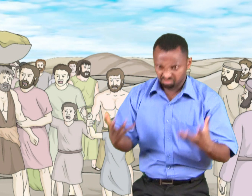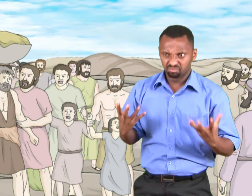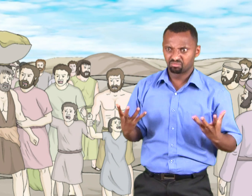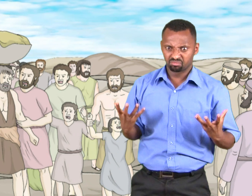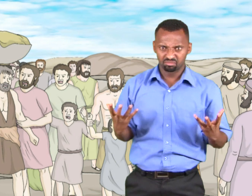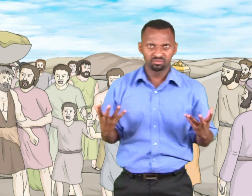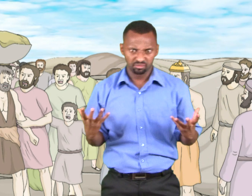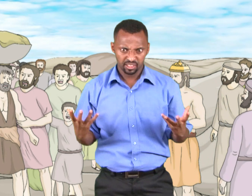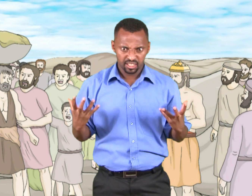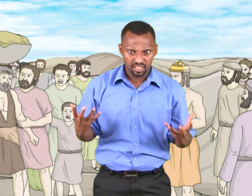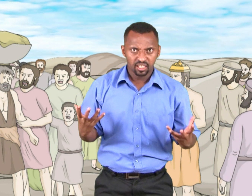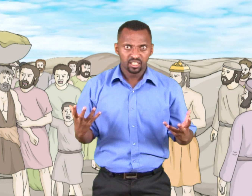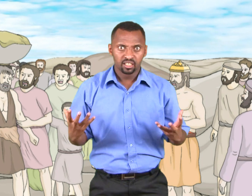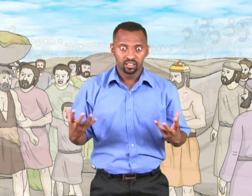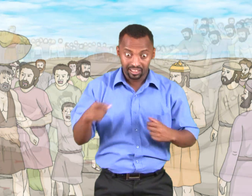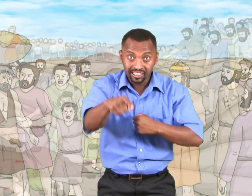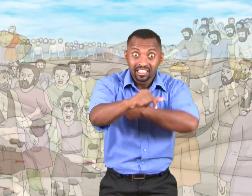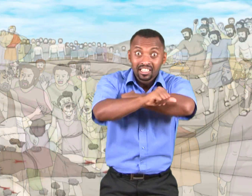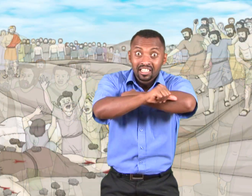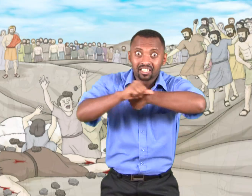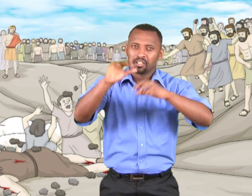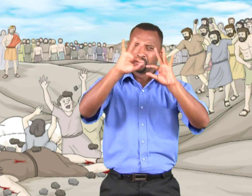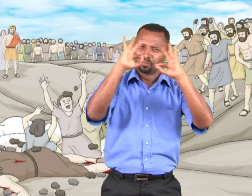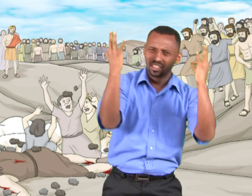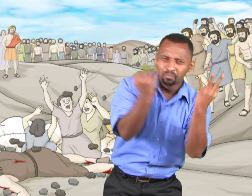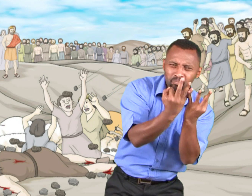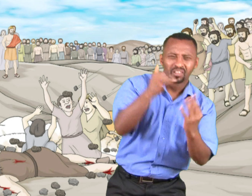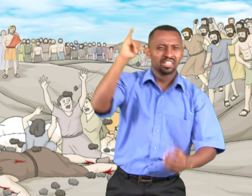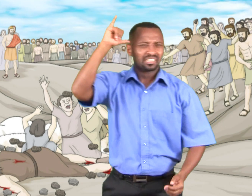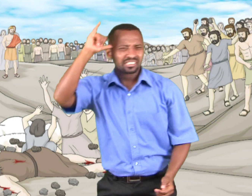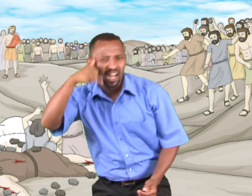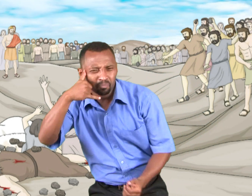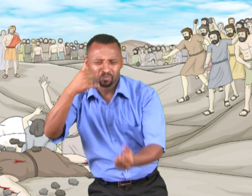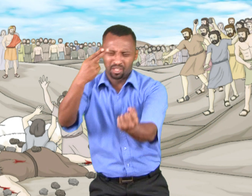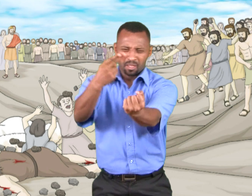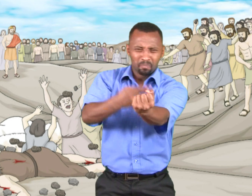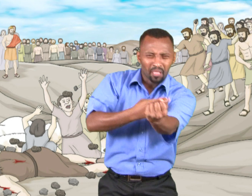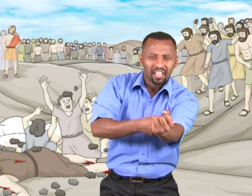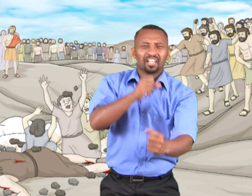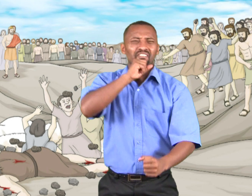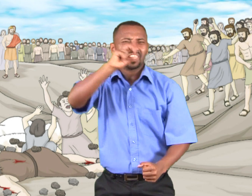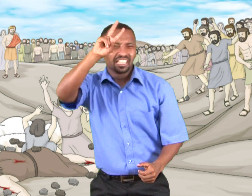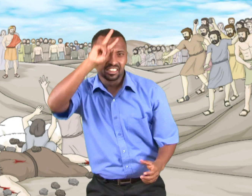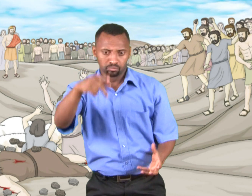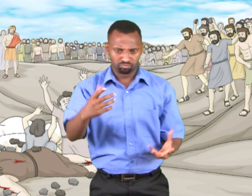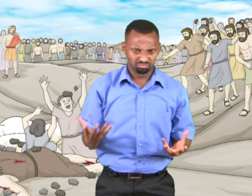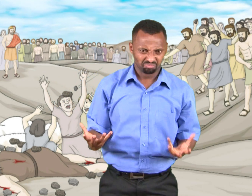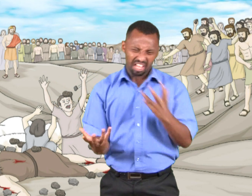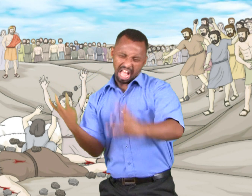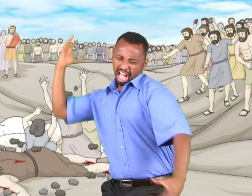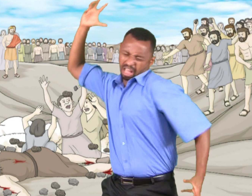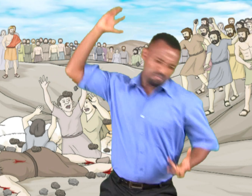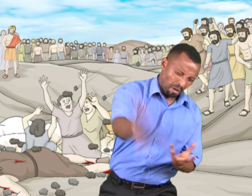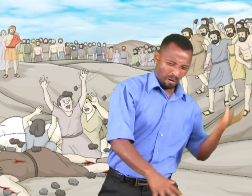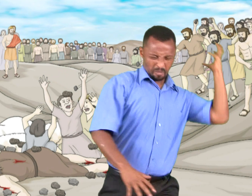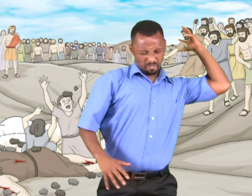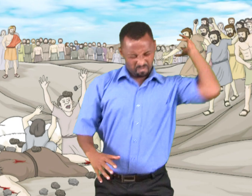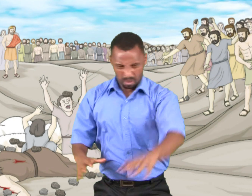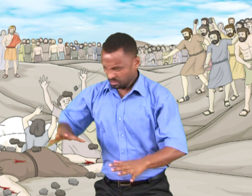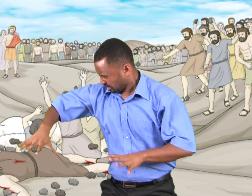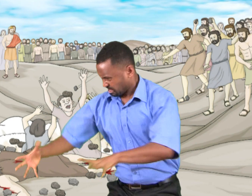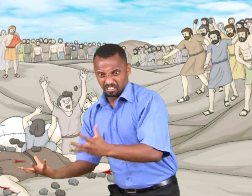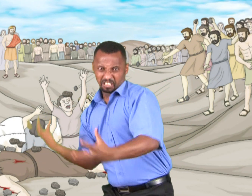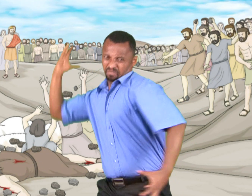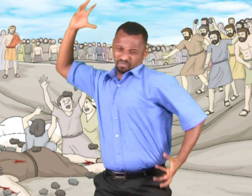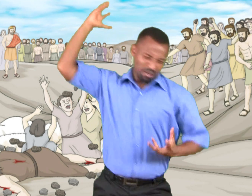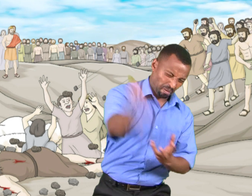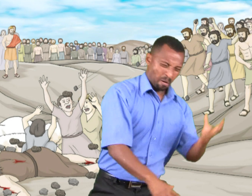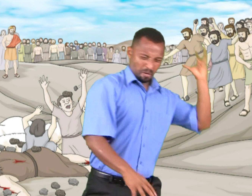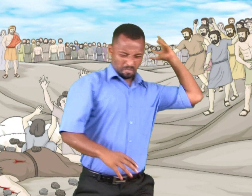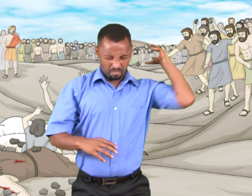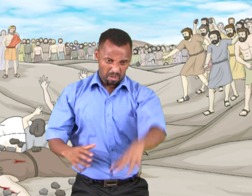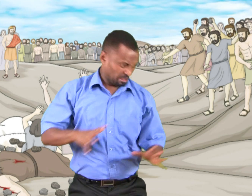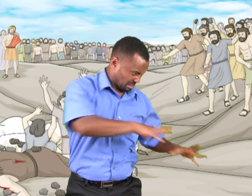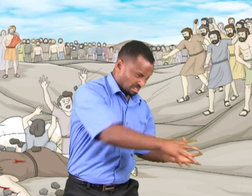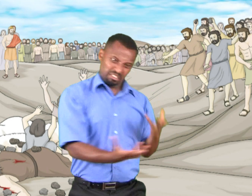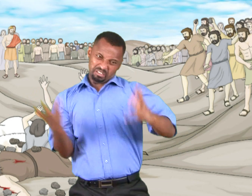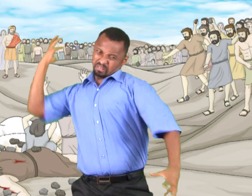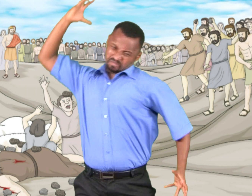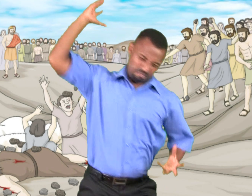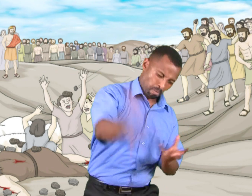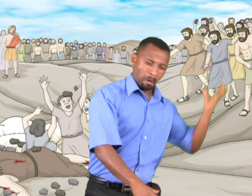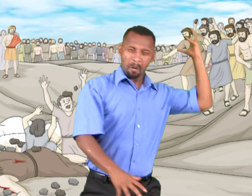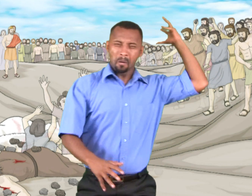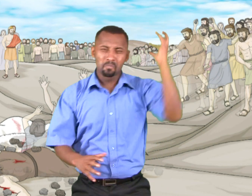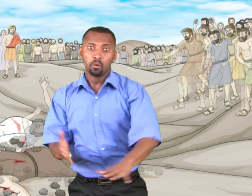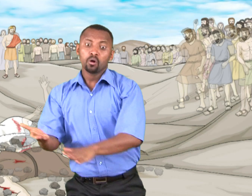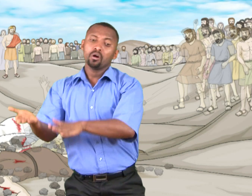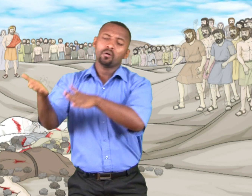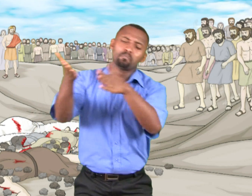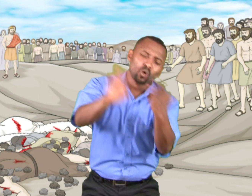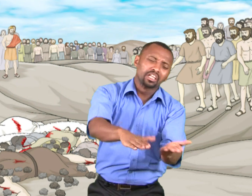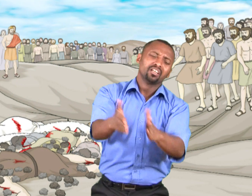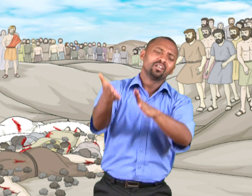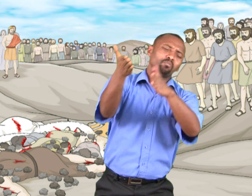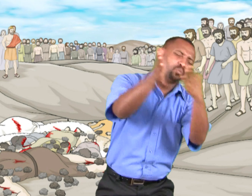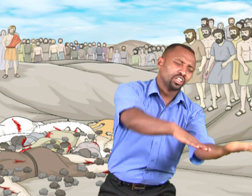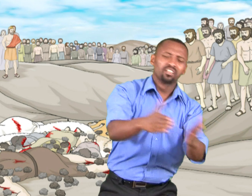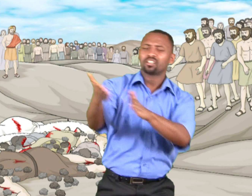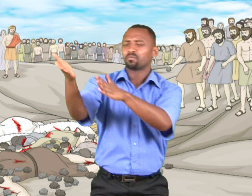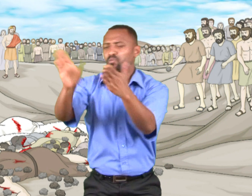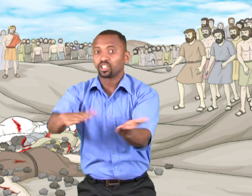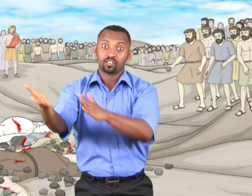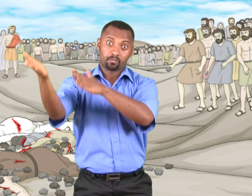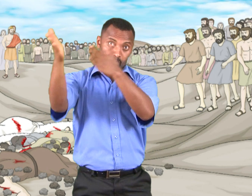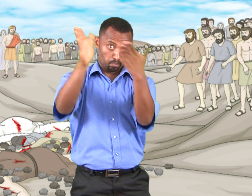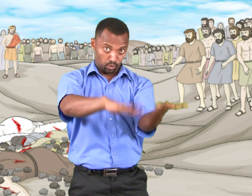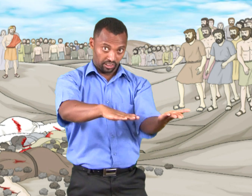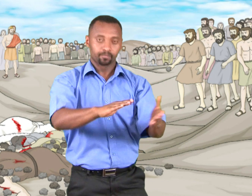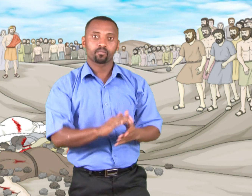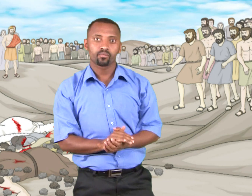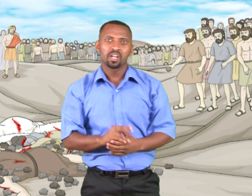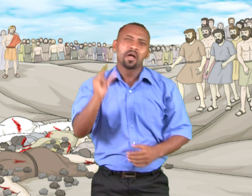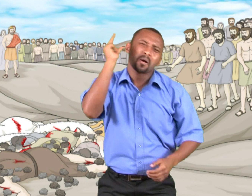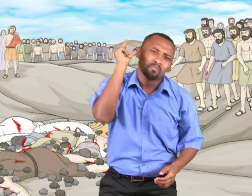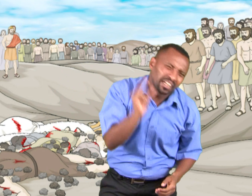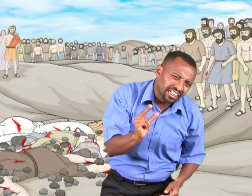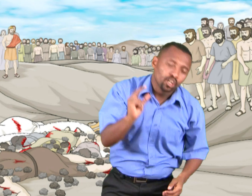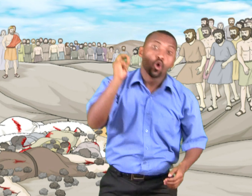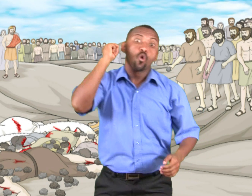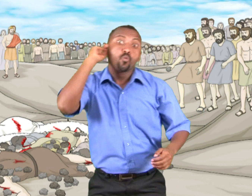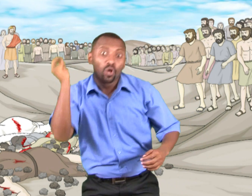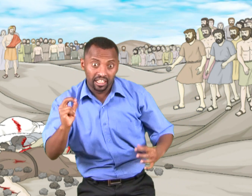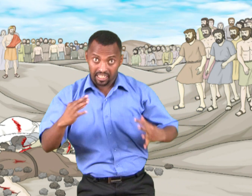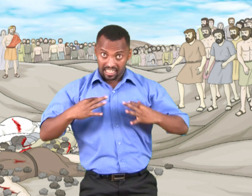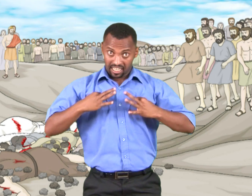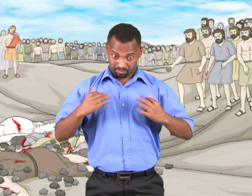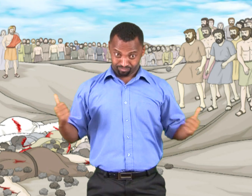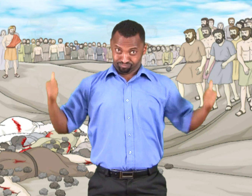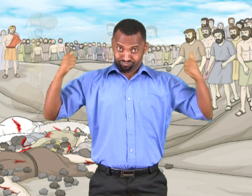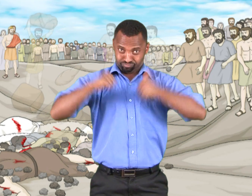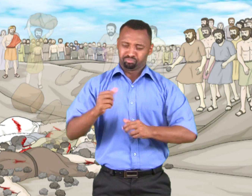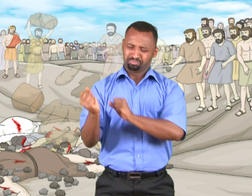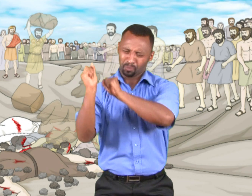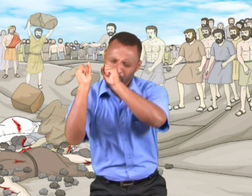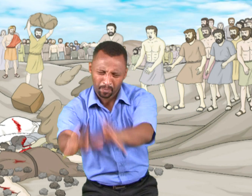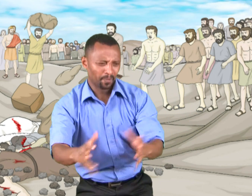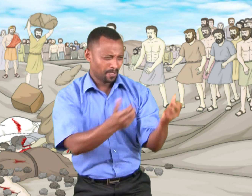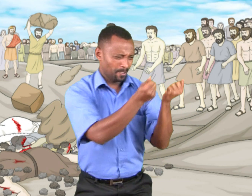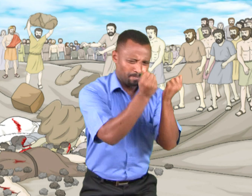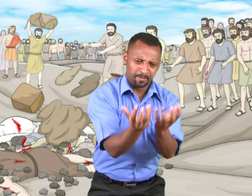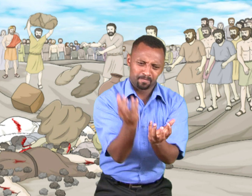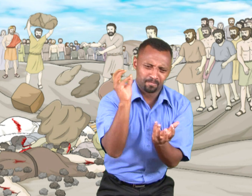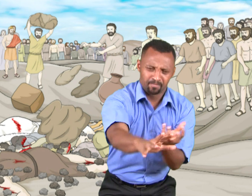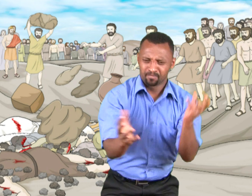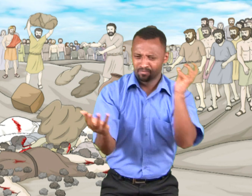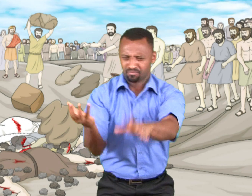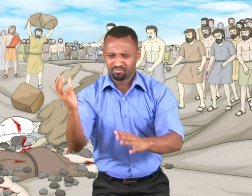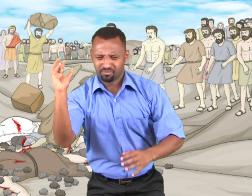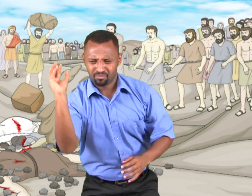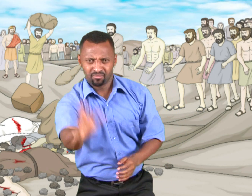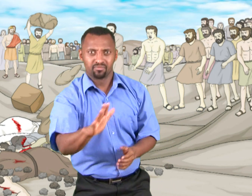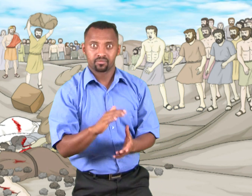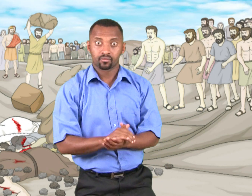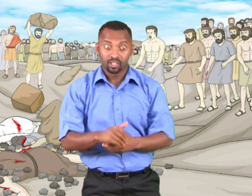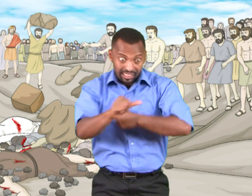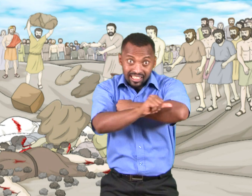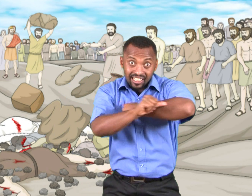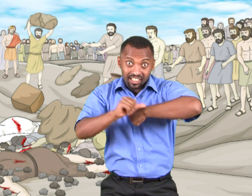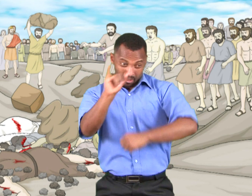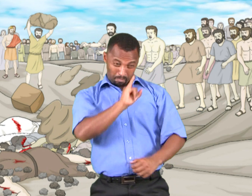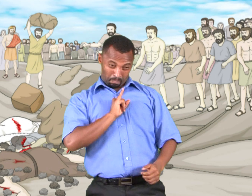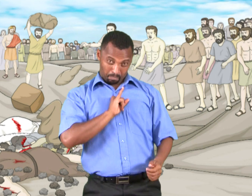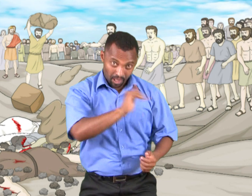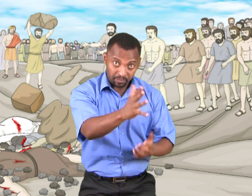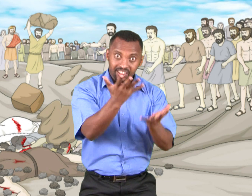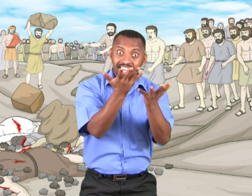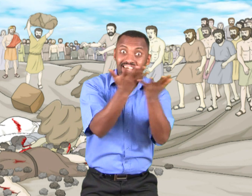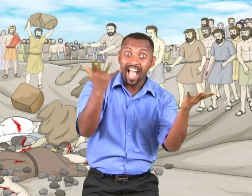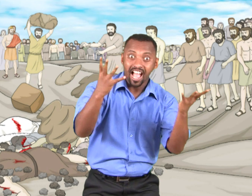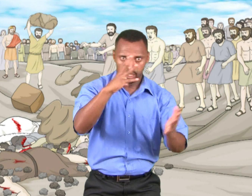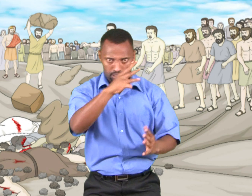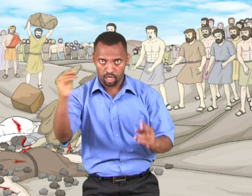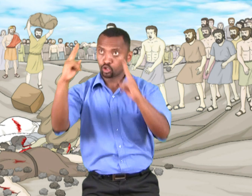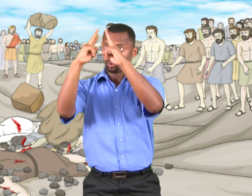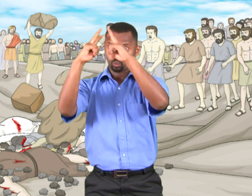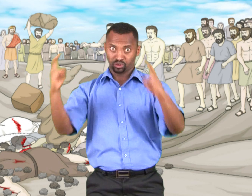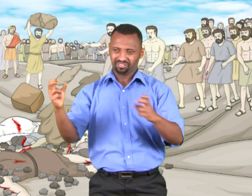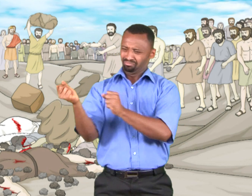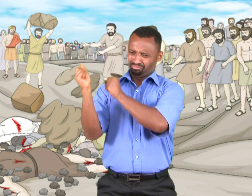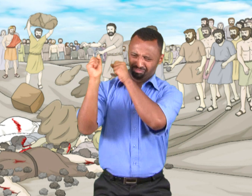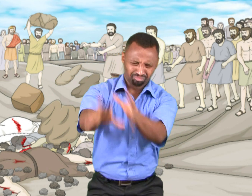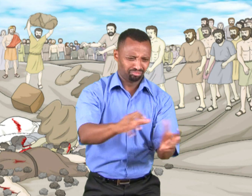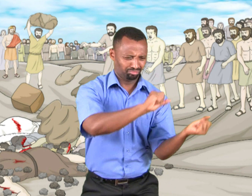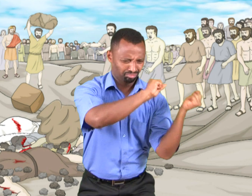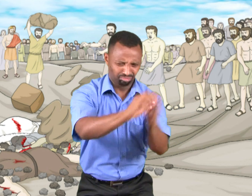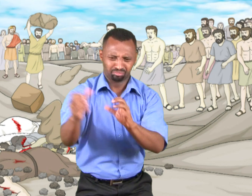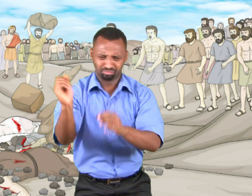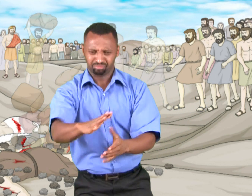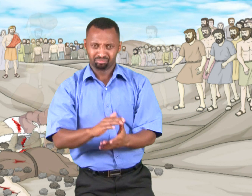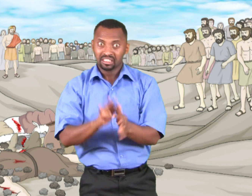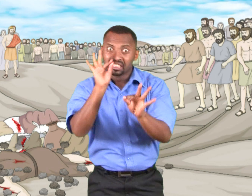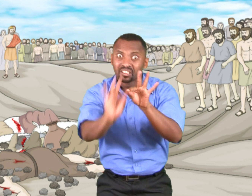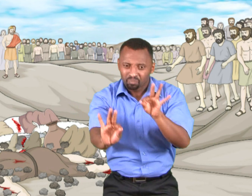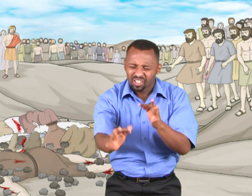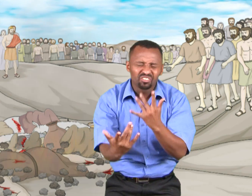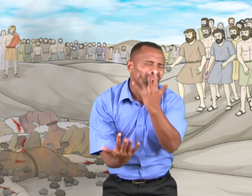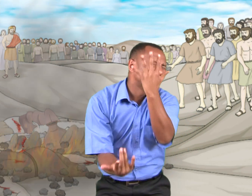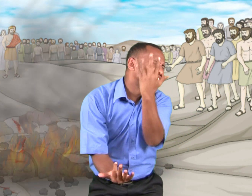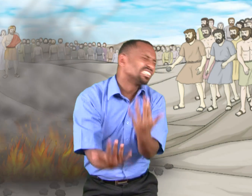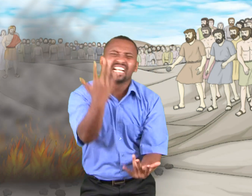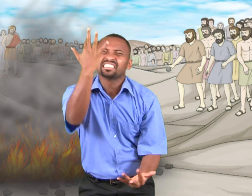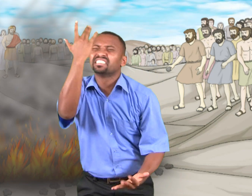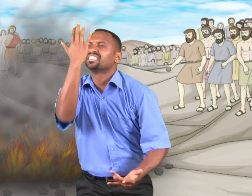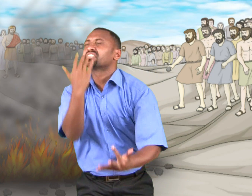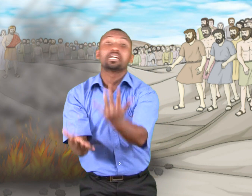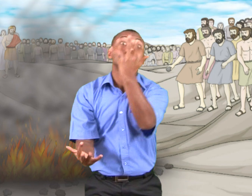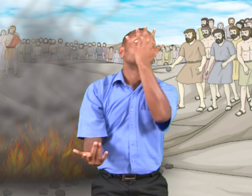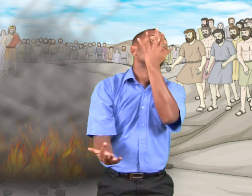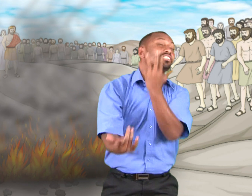And all Israel stoned him to death.